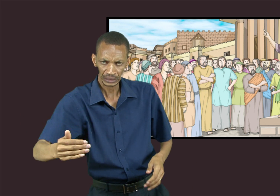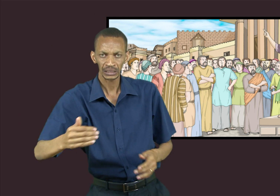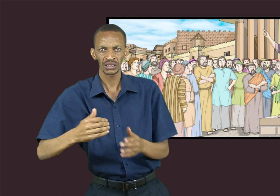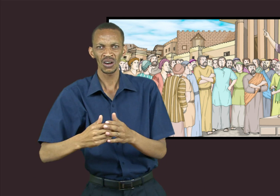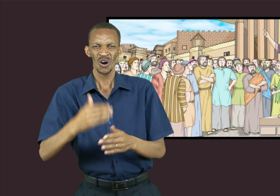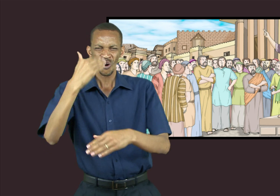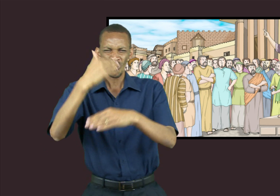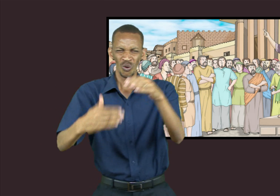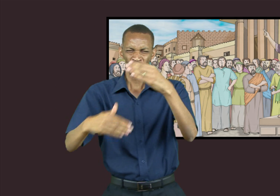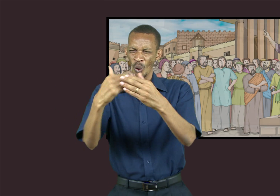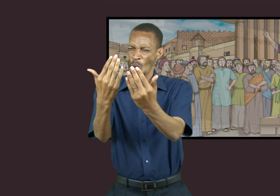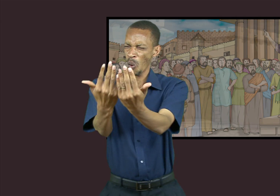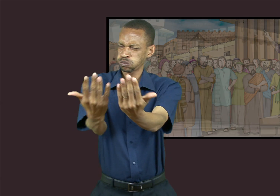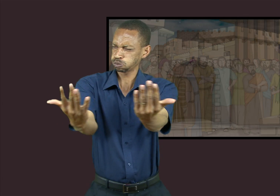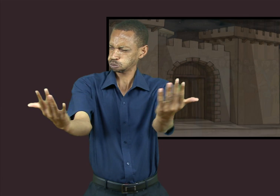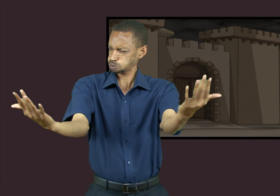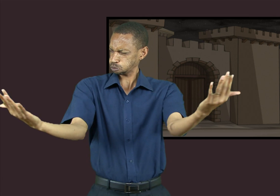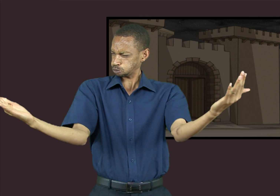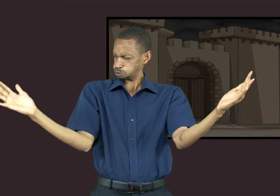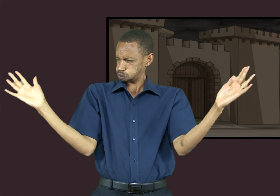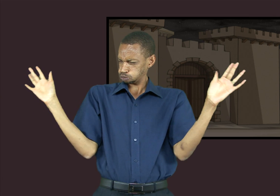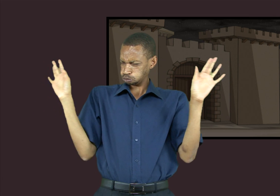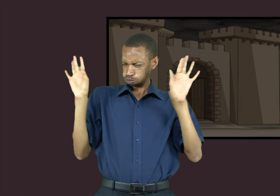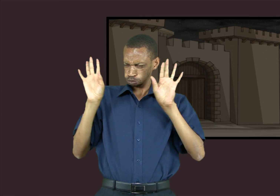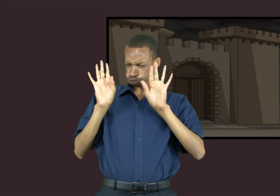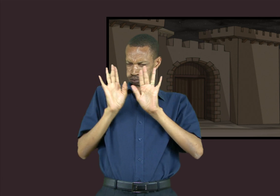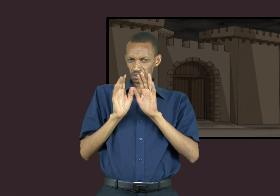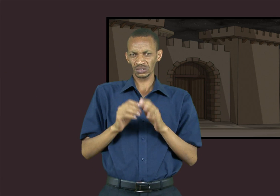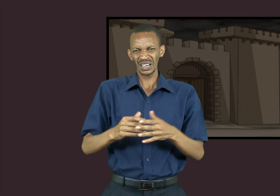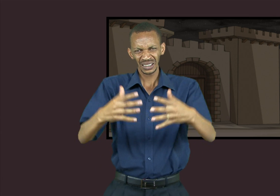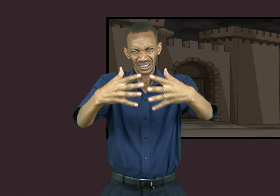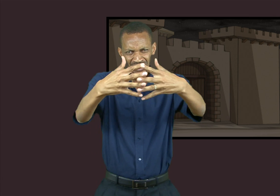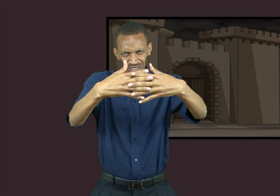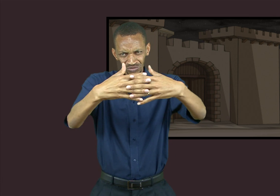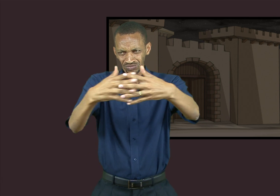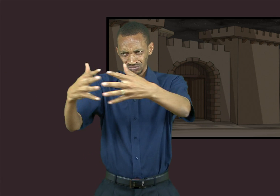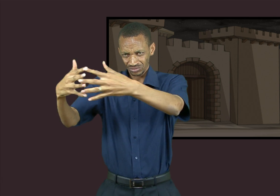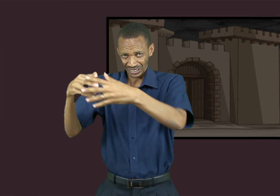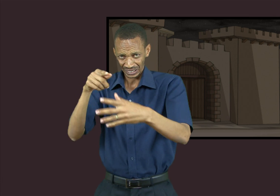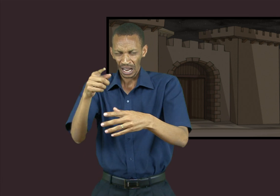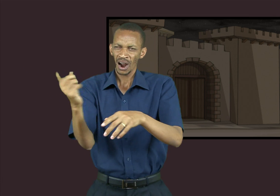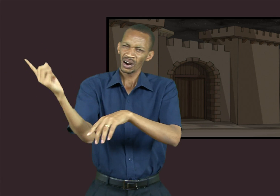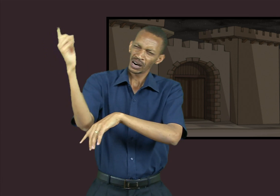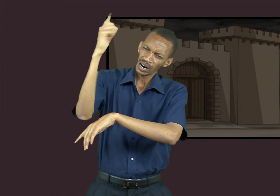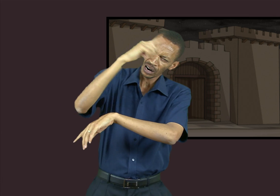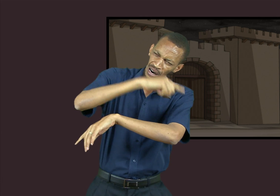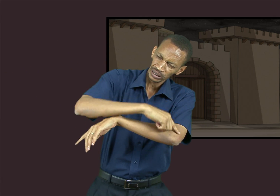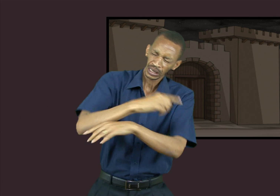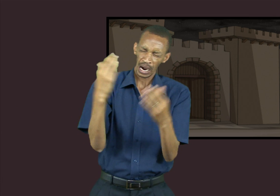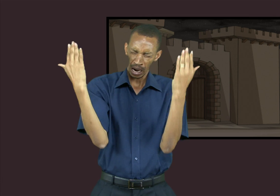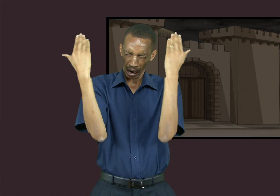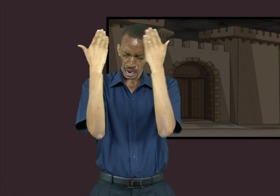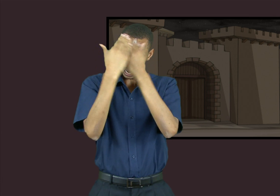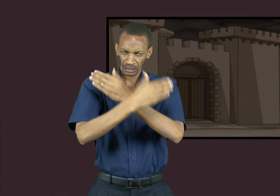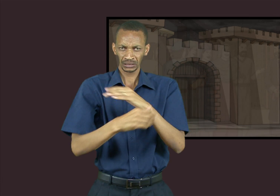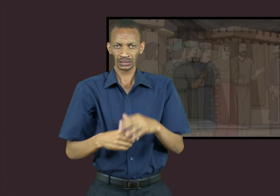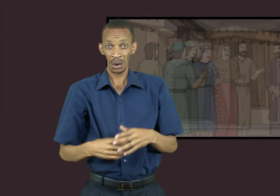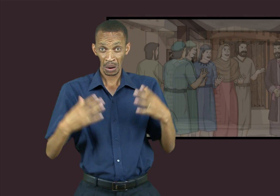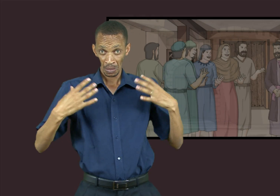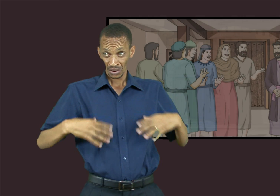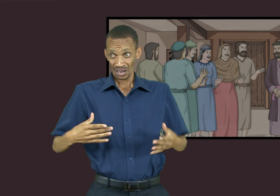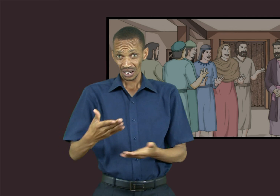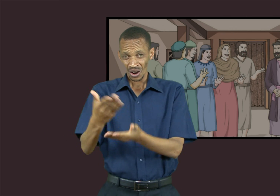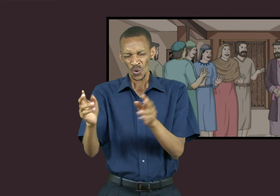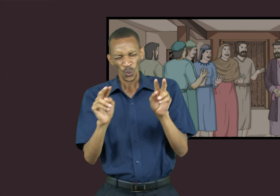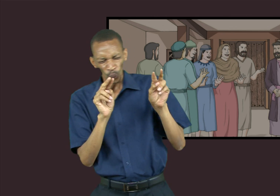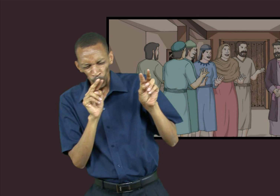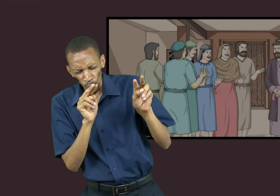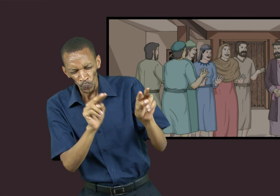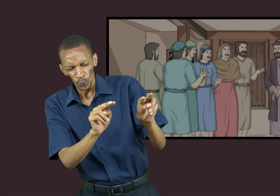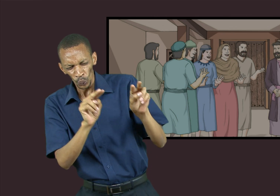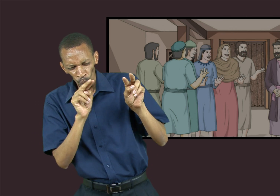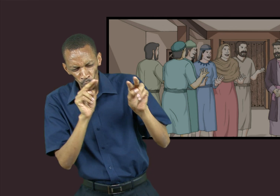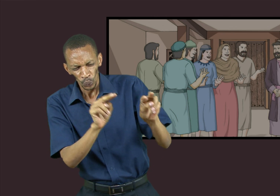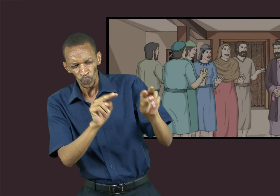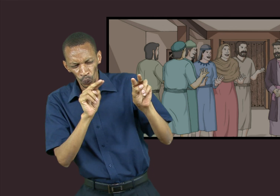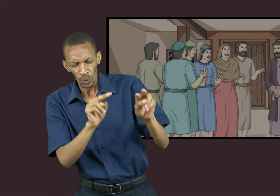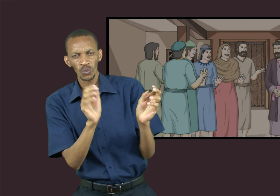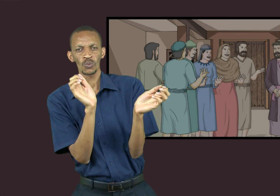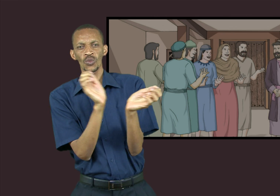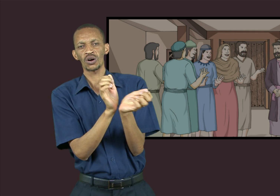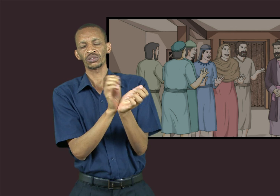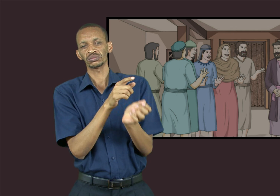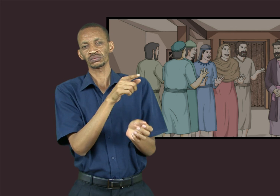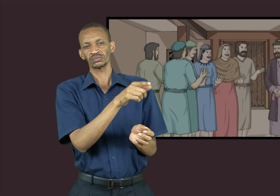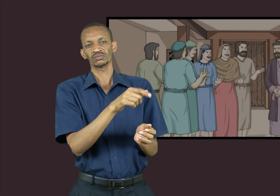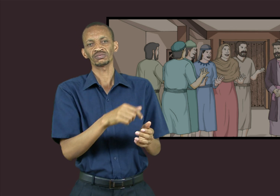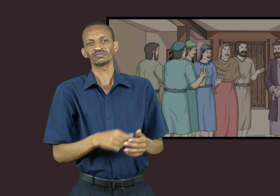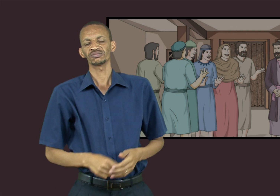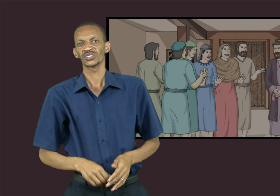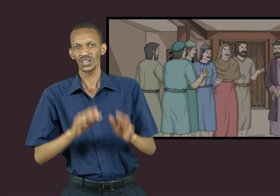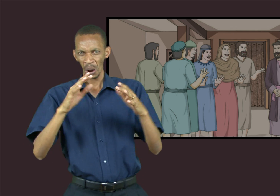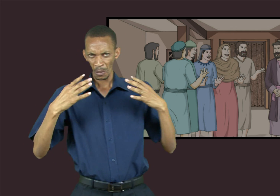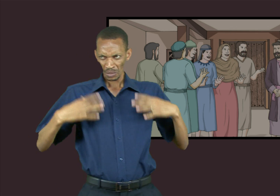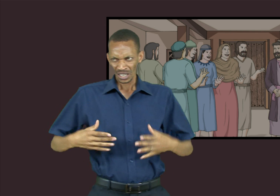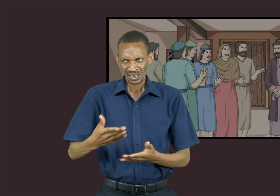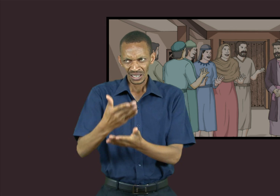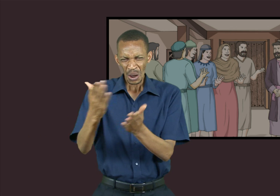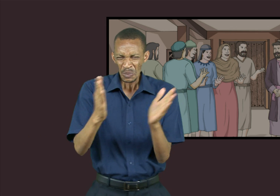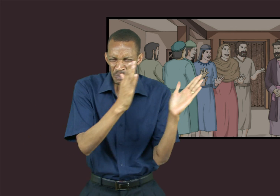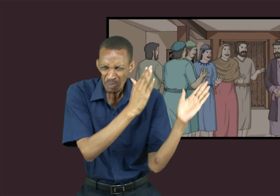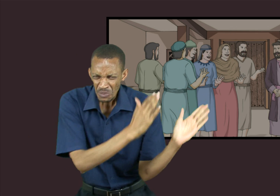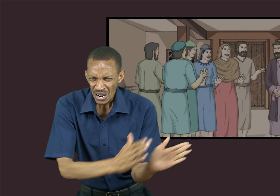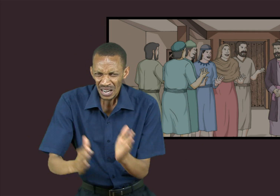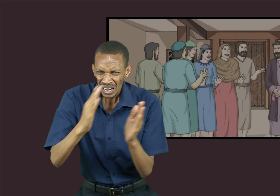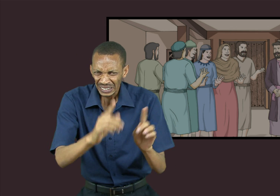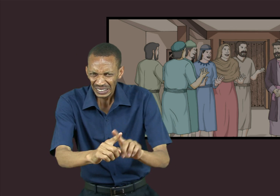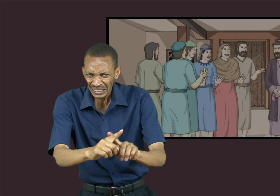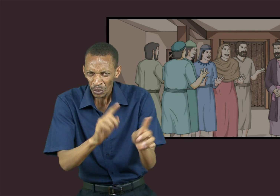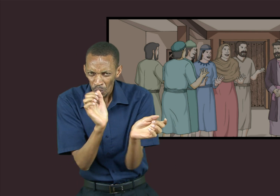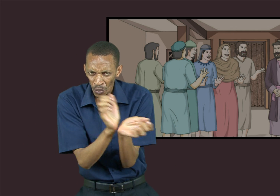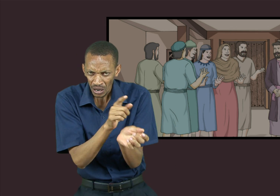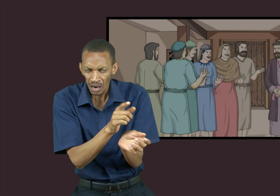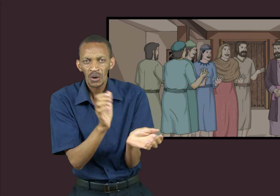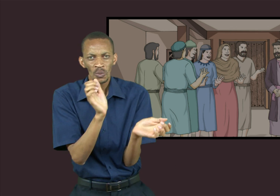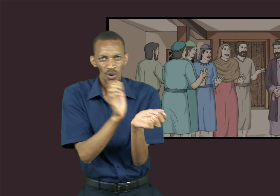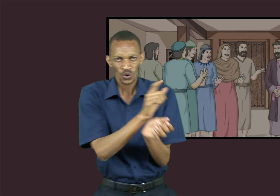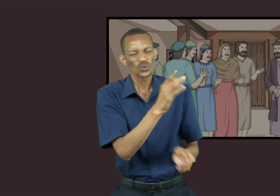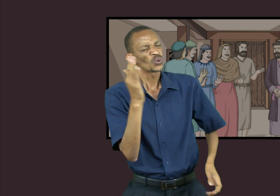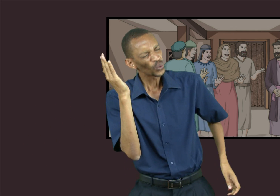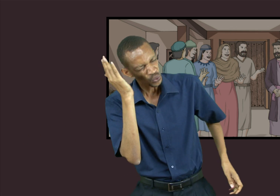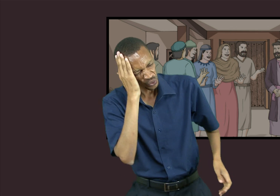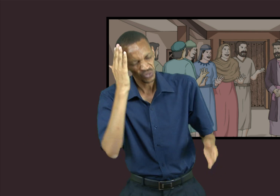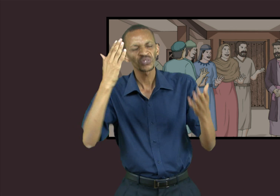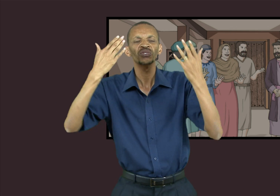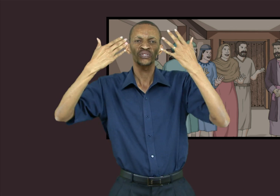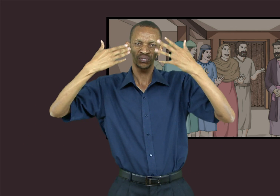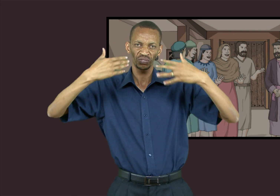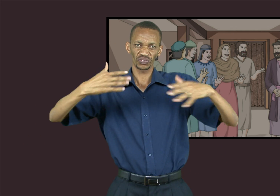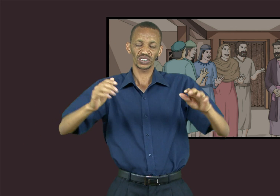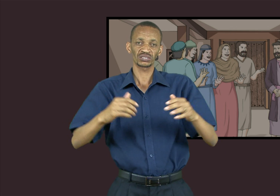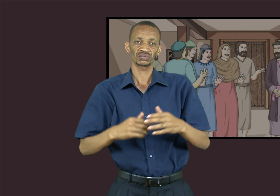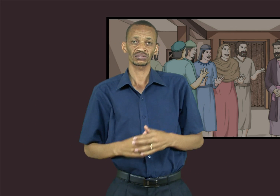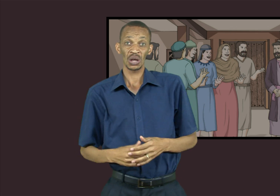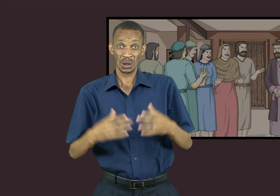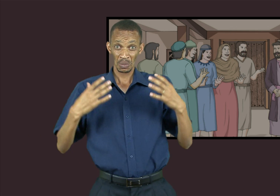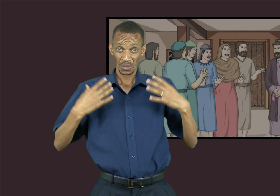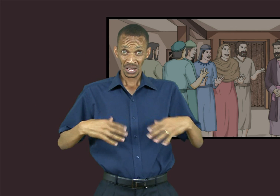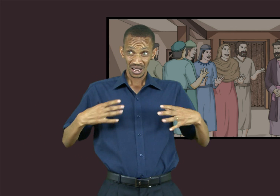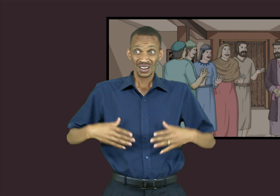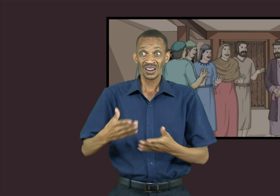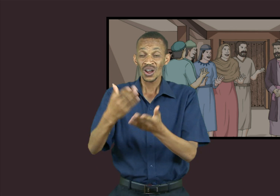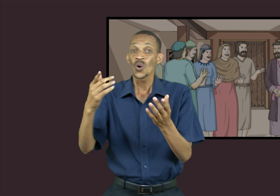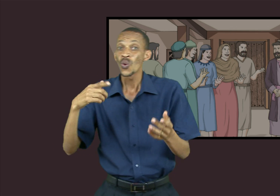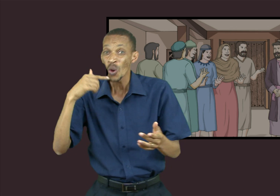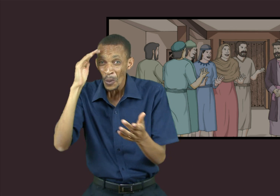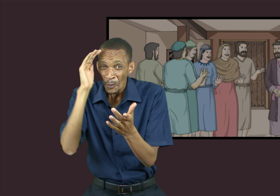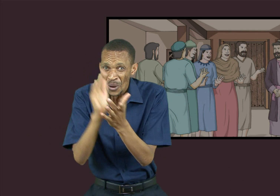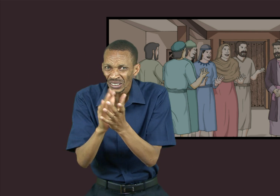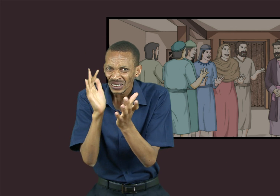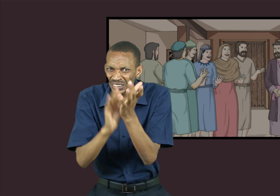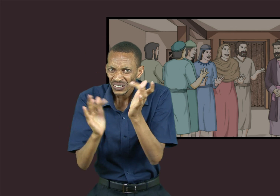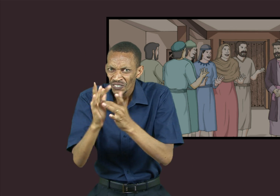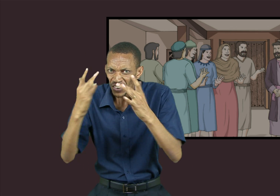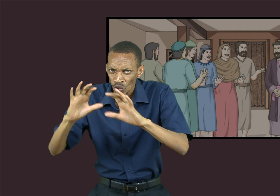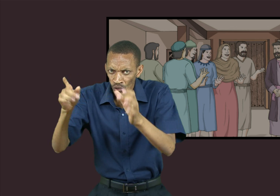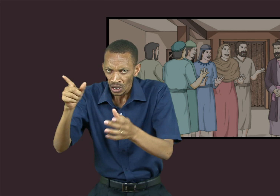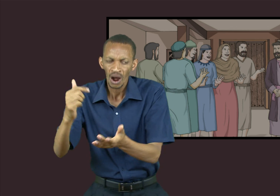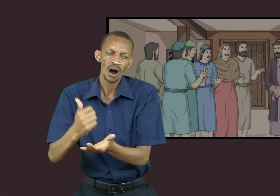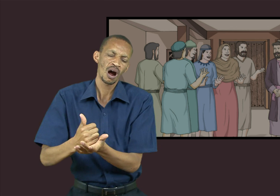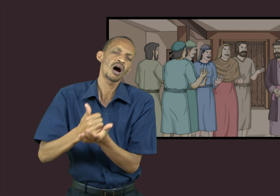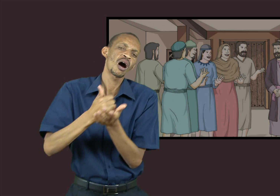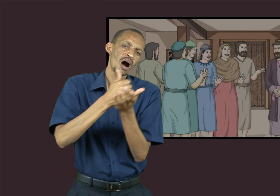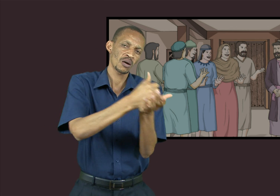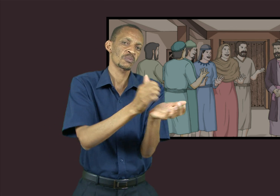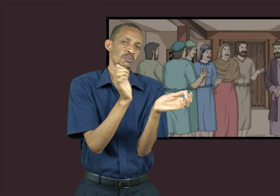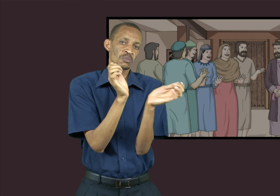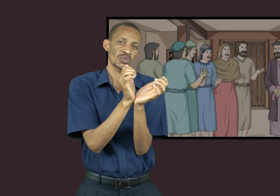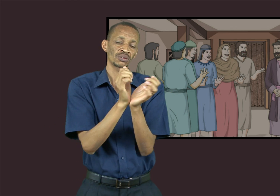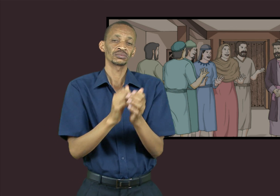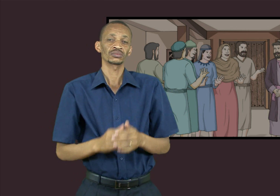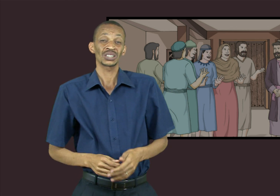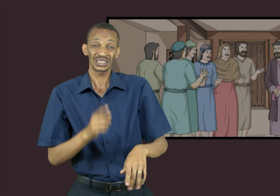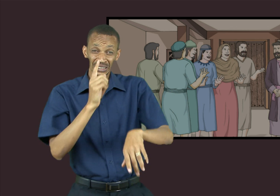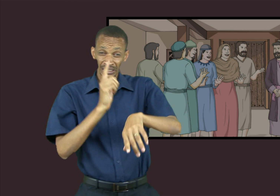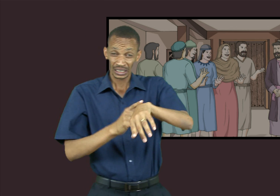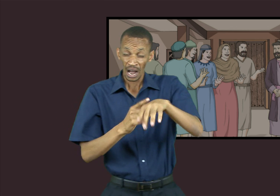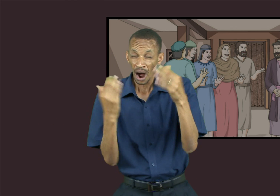Day and night they watched the city gates in order to kill him.